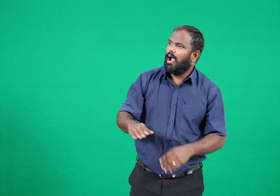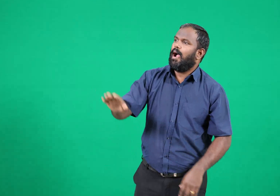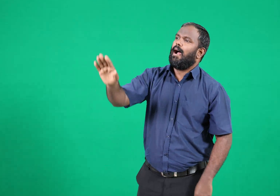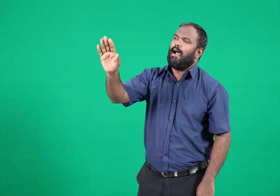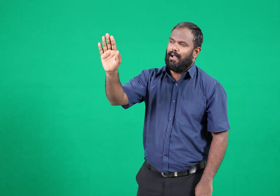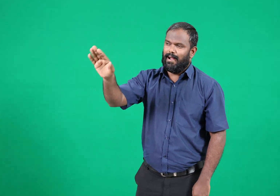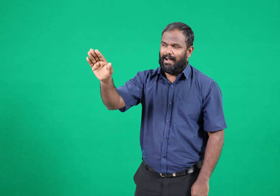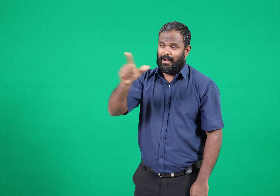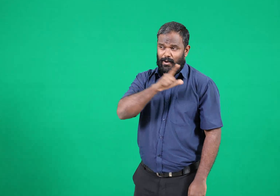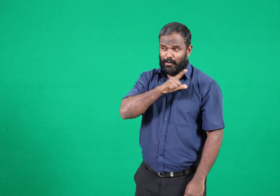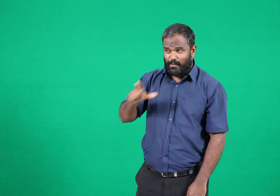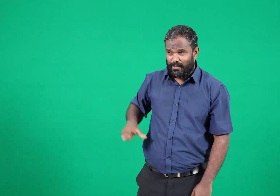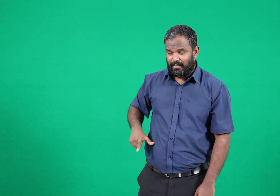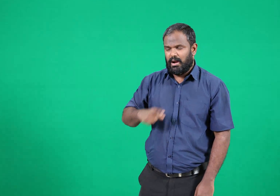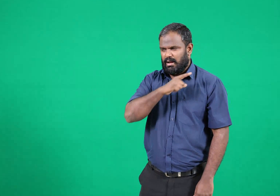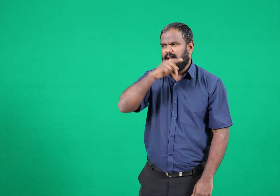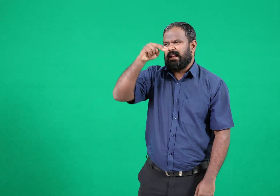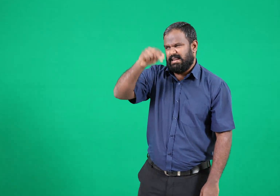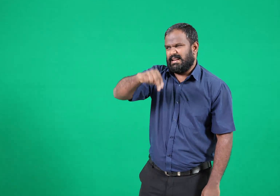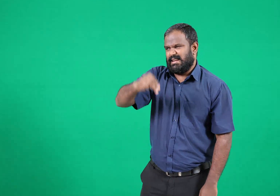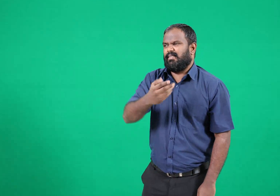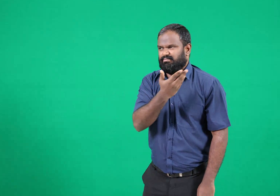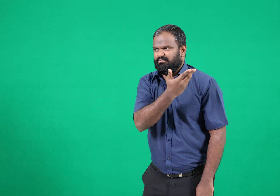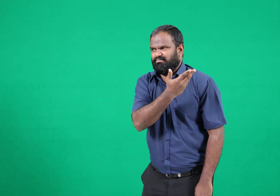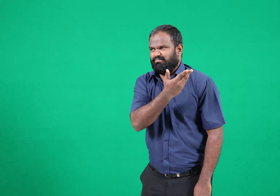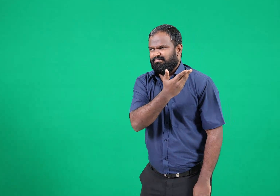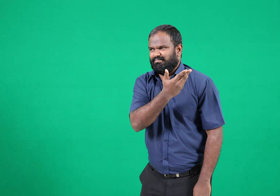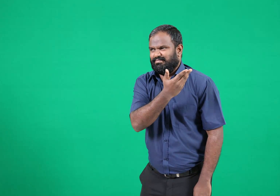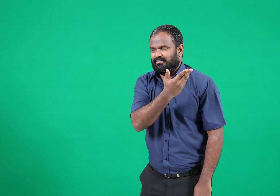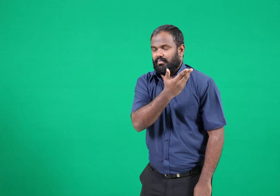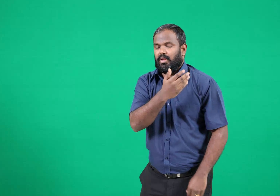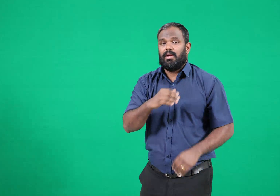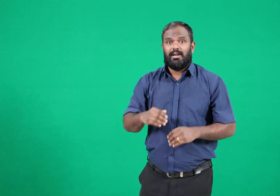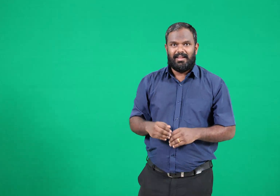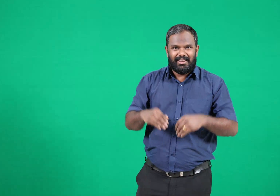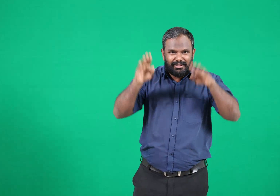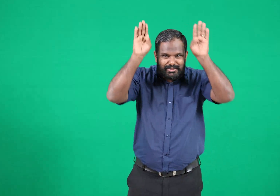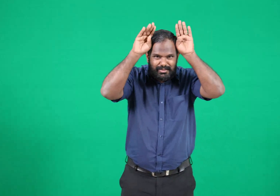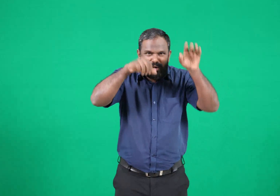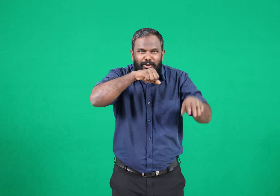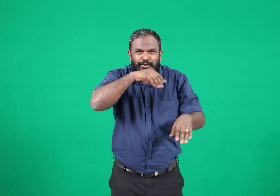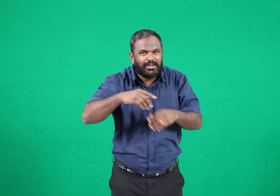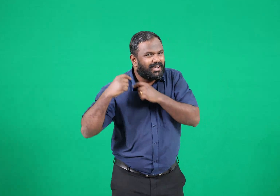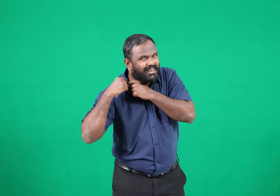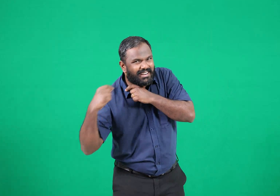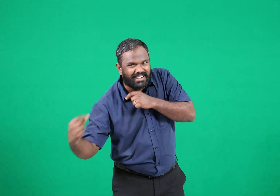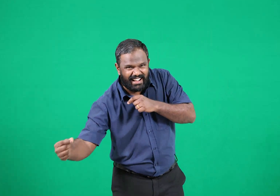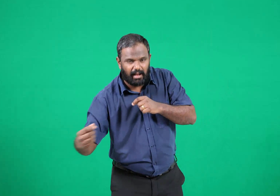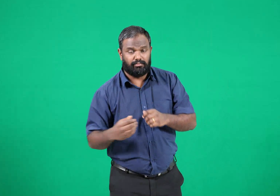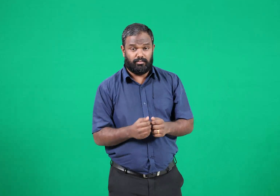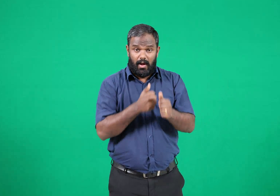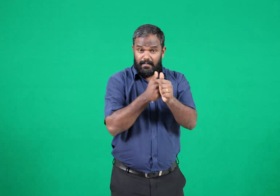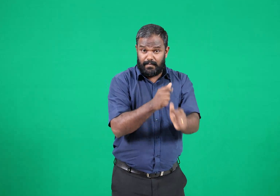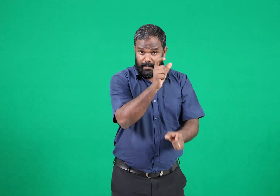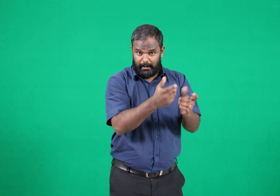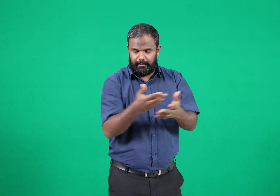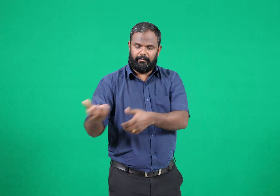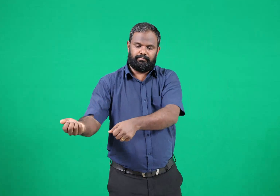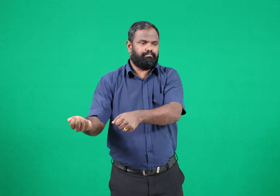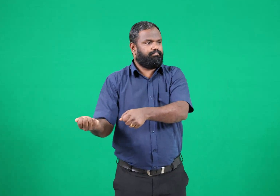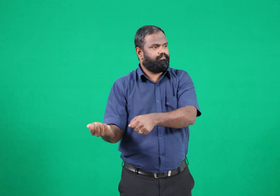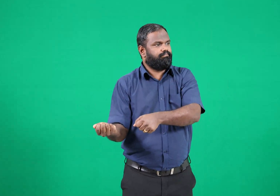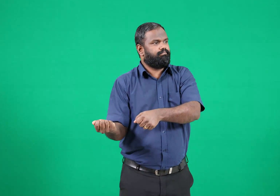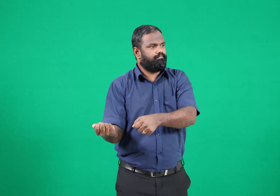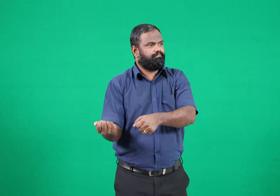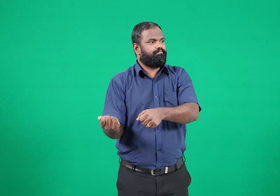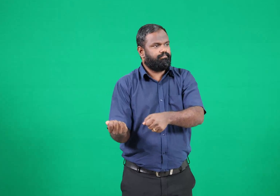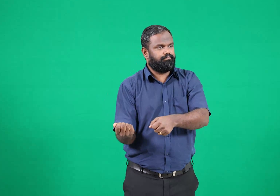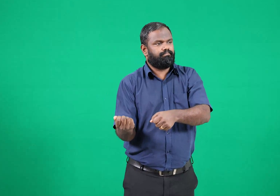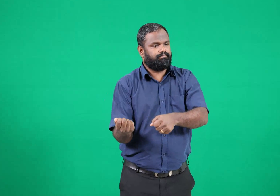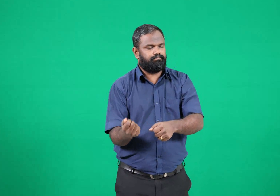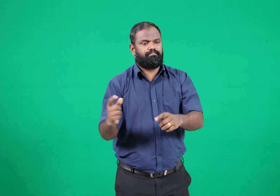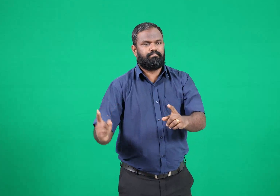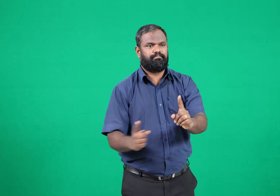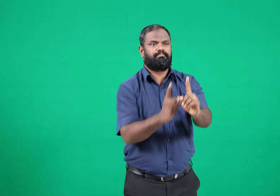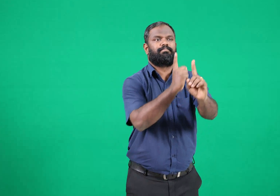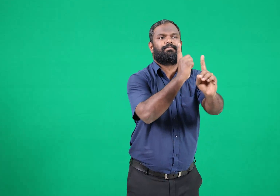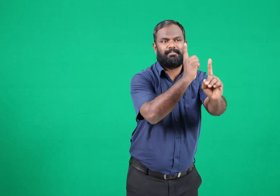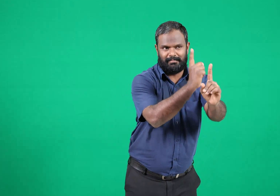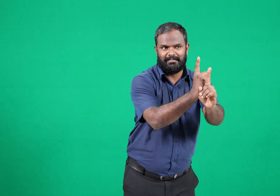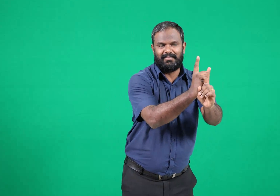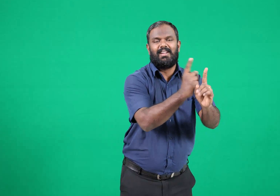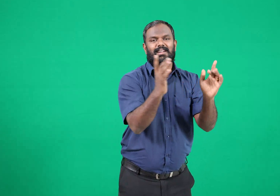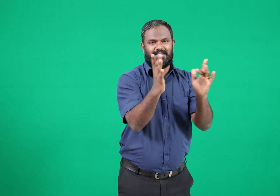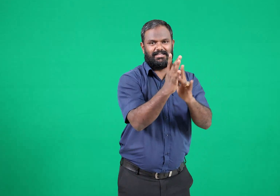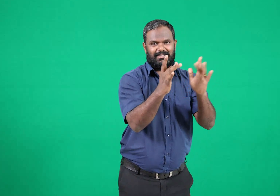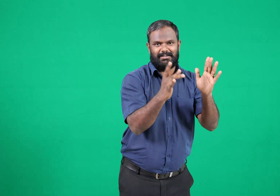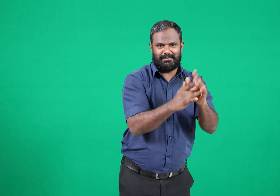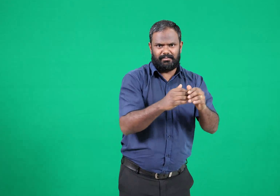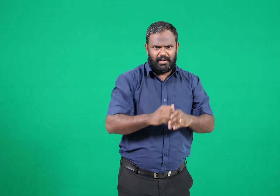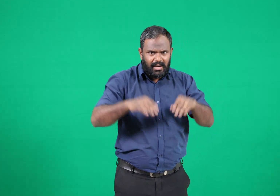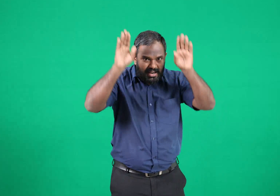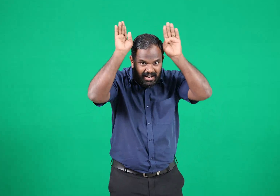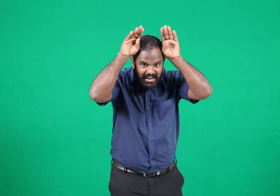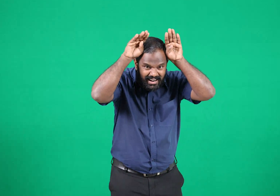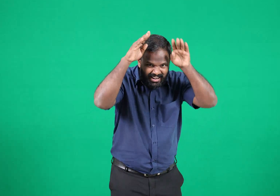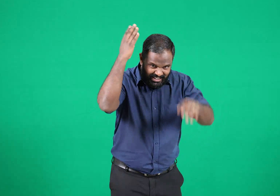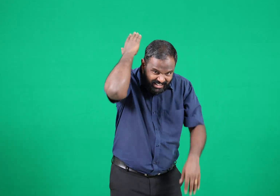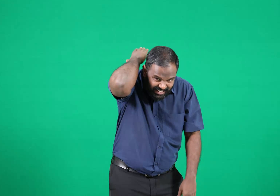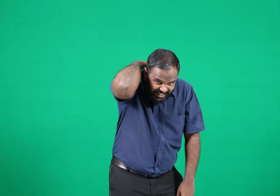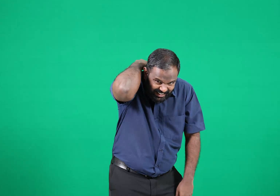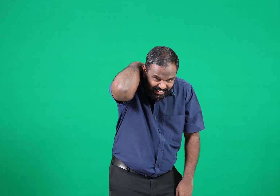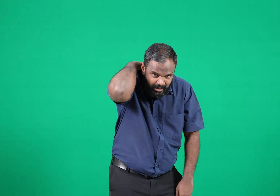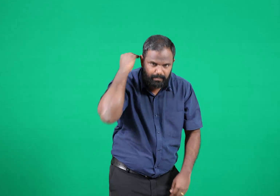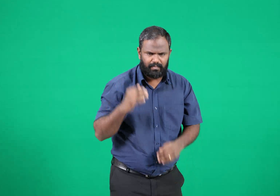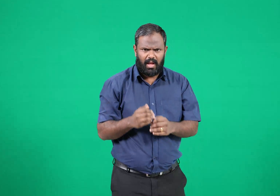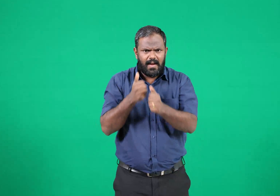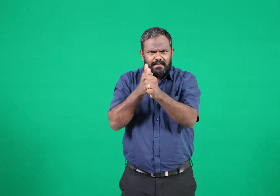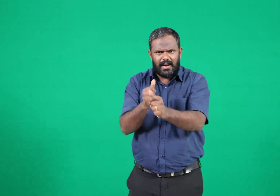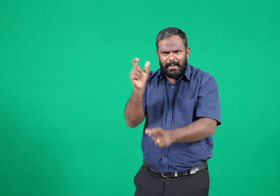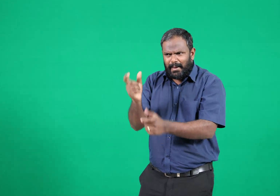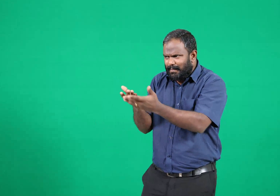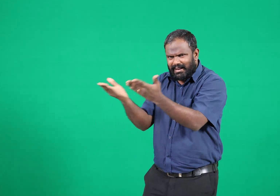"The Lord needs it," they answered.